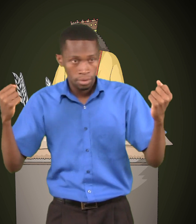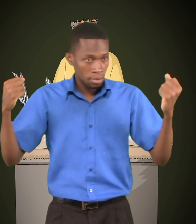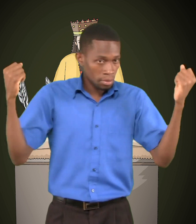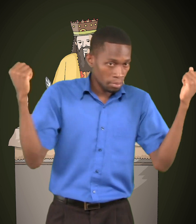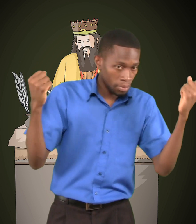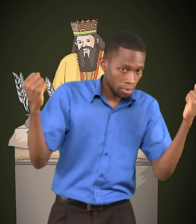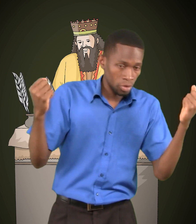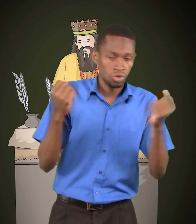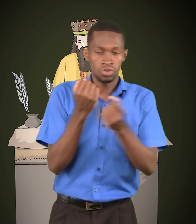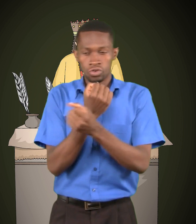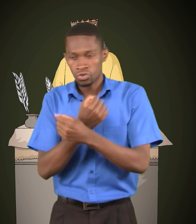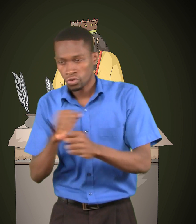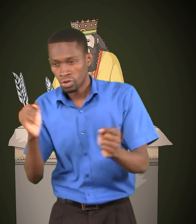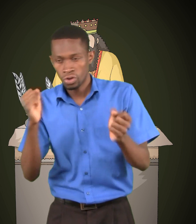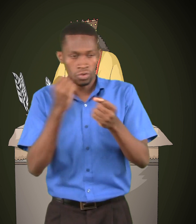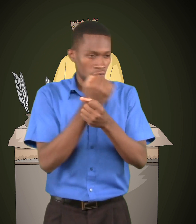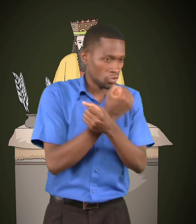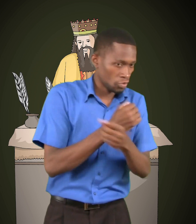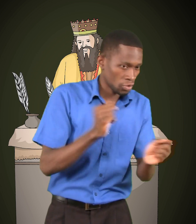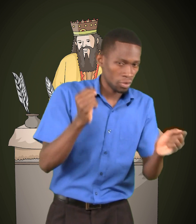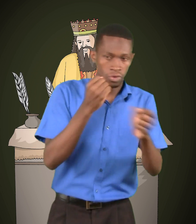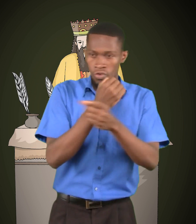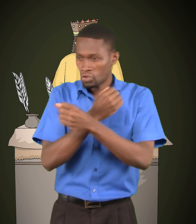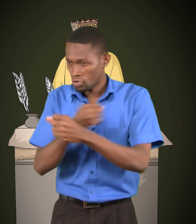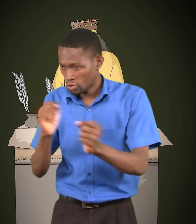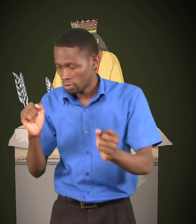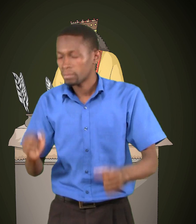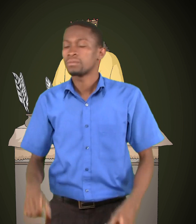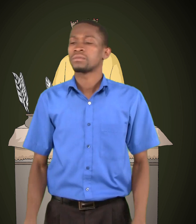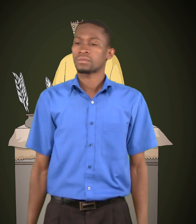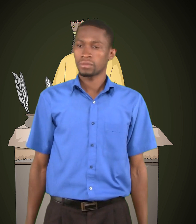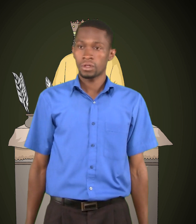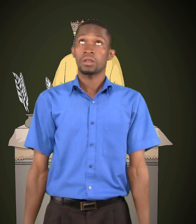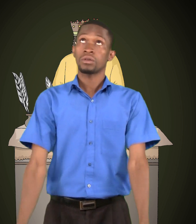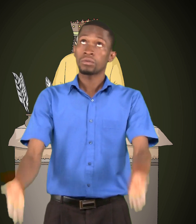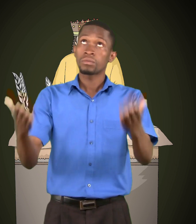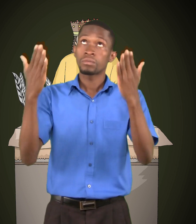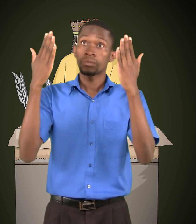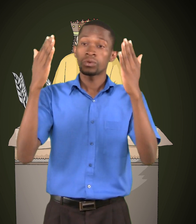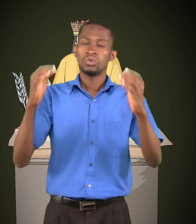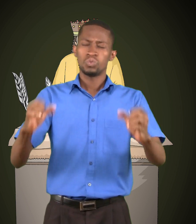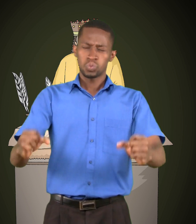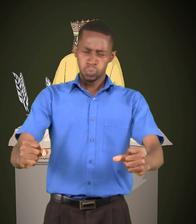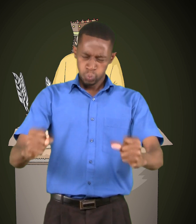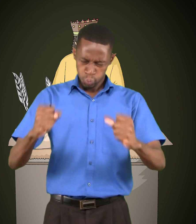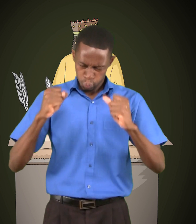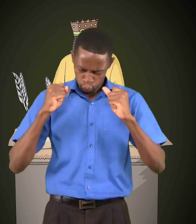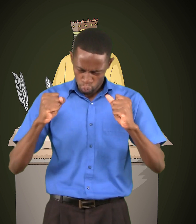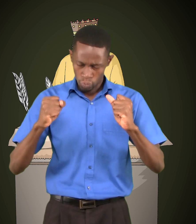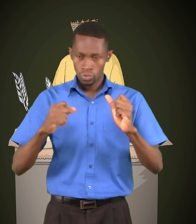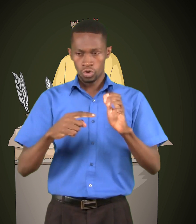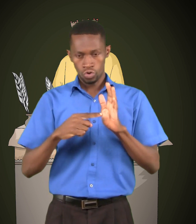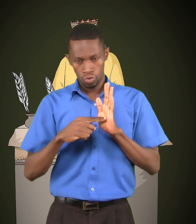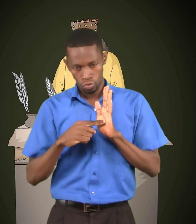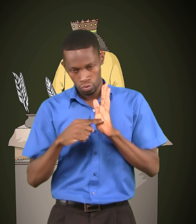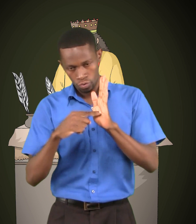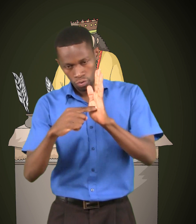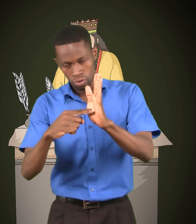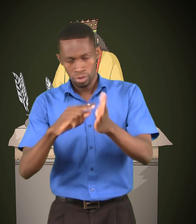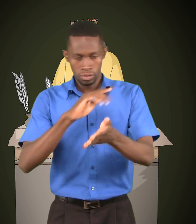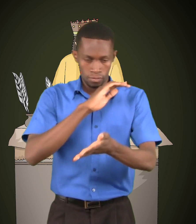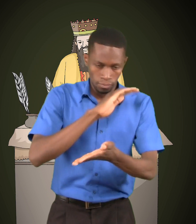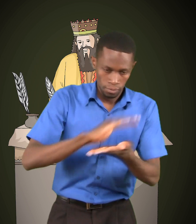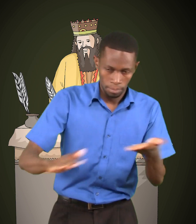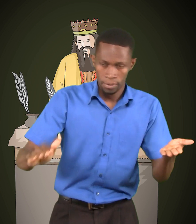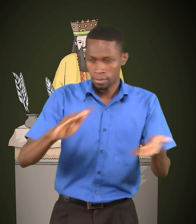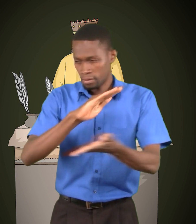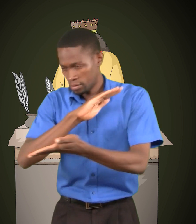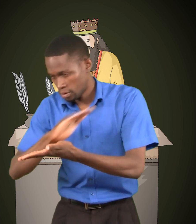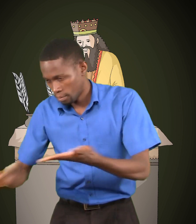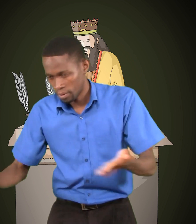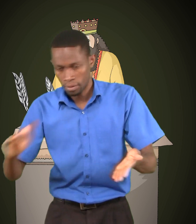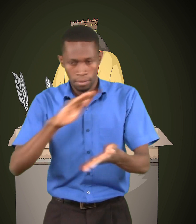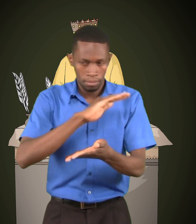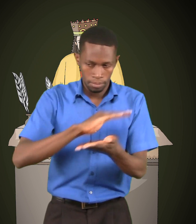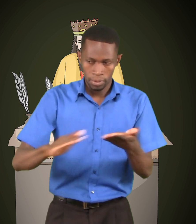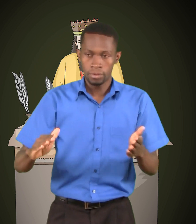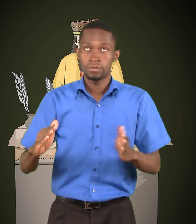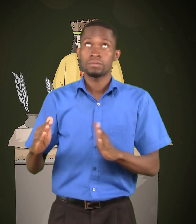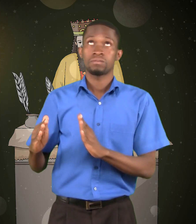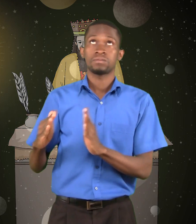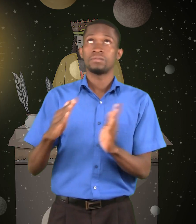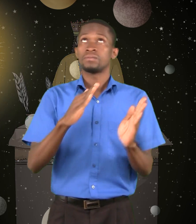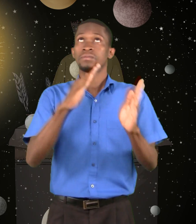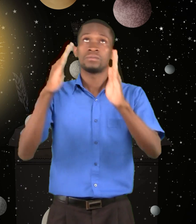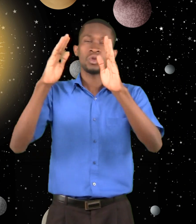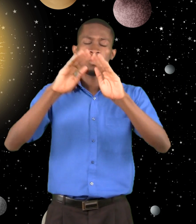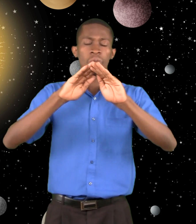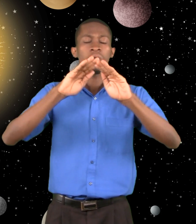He delivers and rescues;